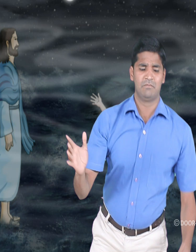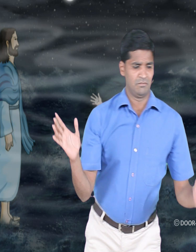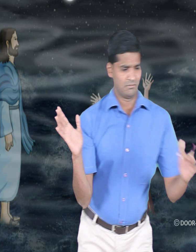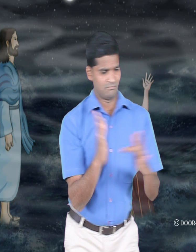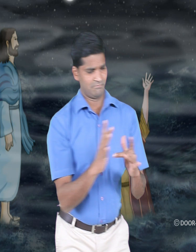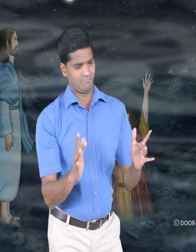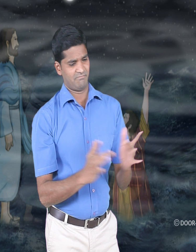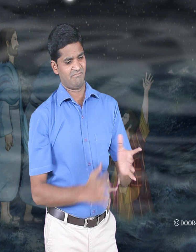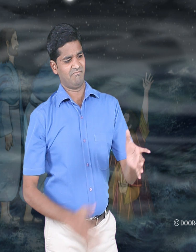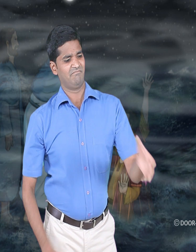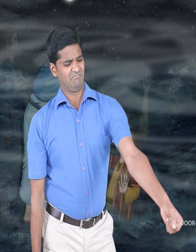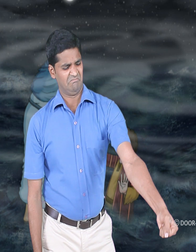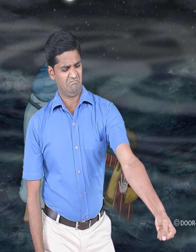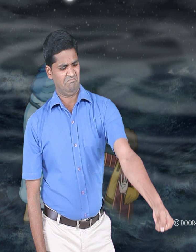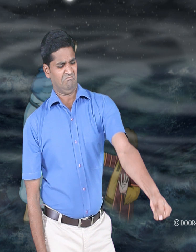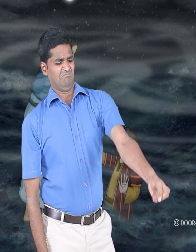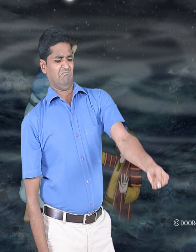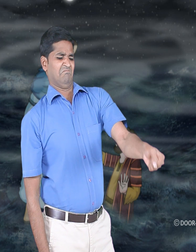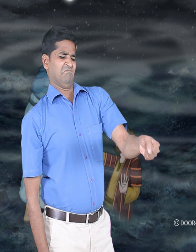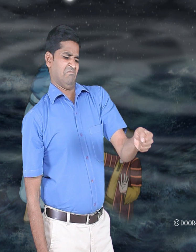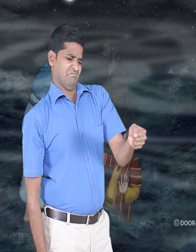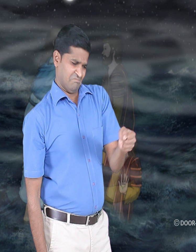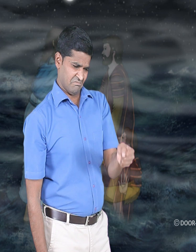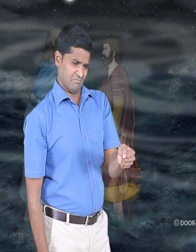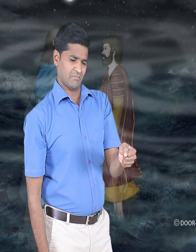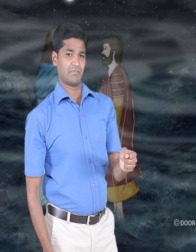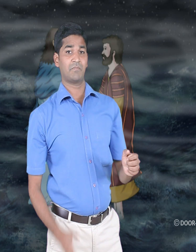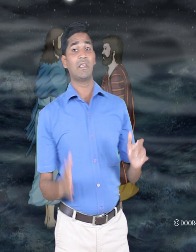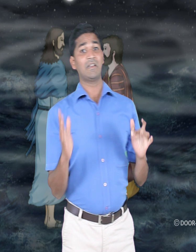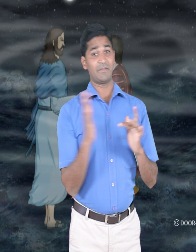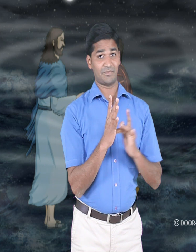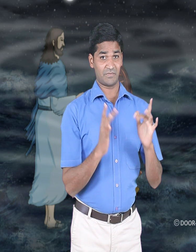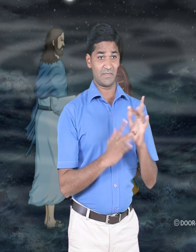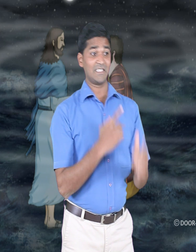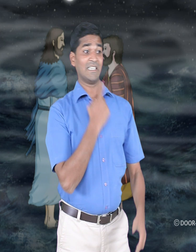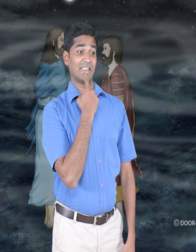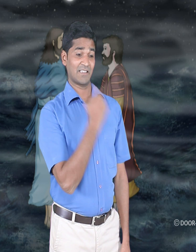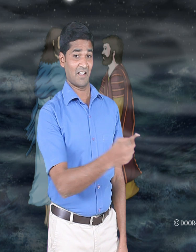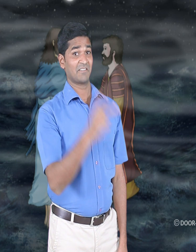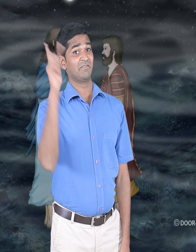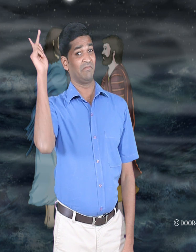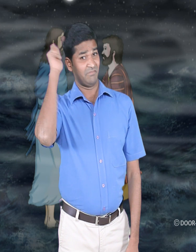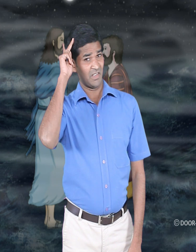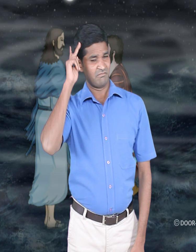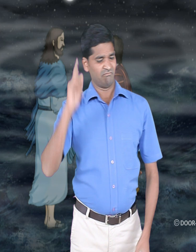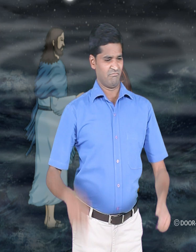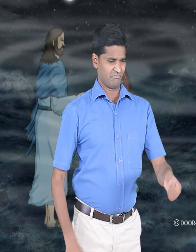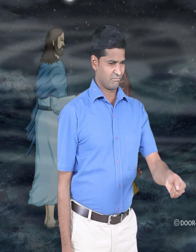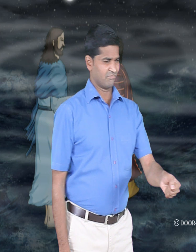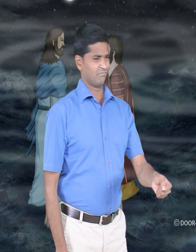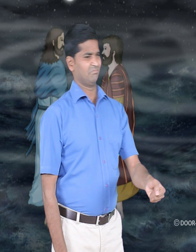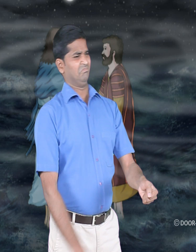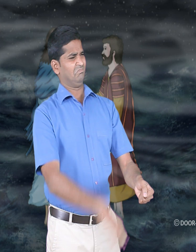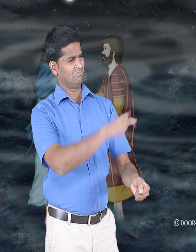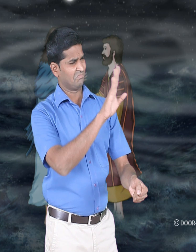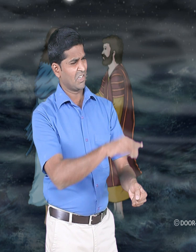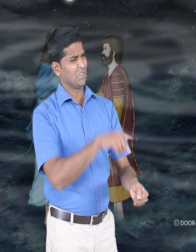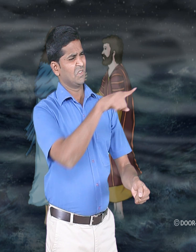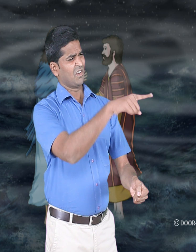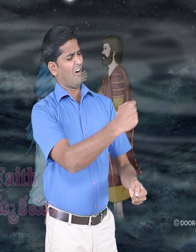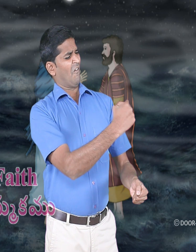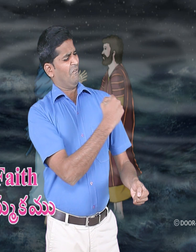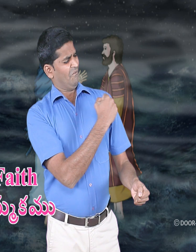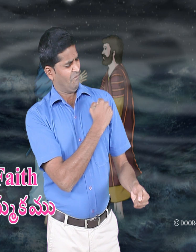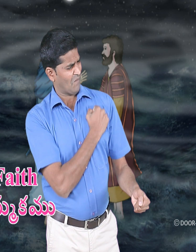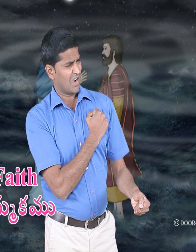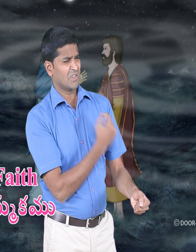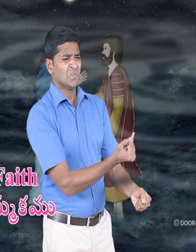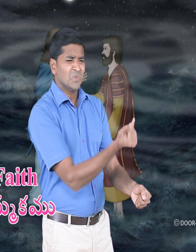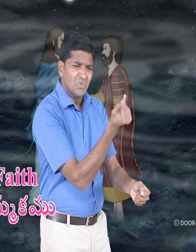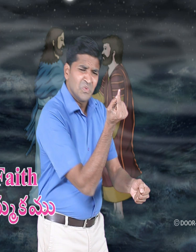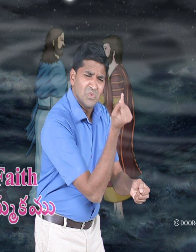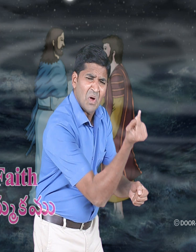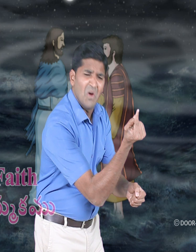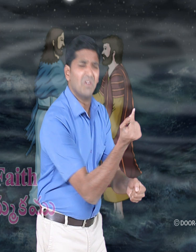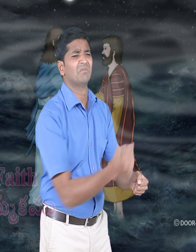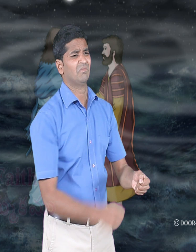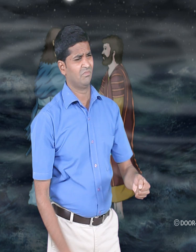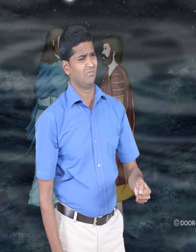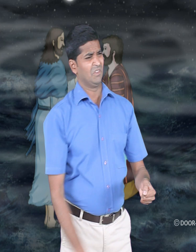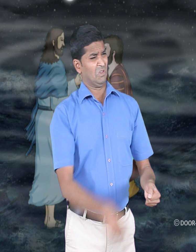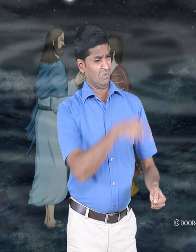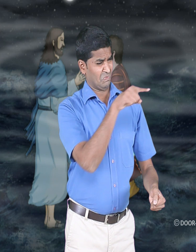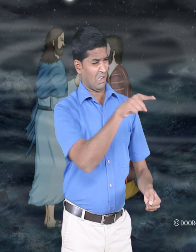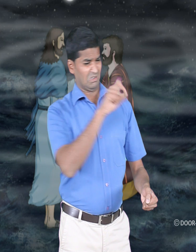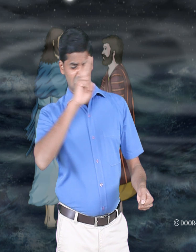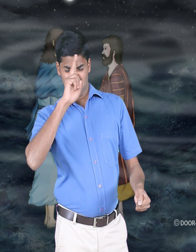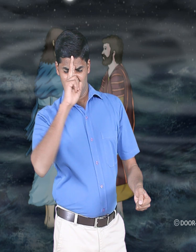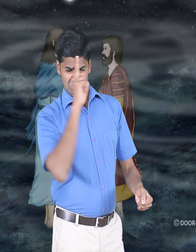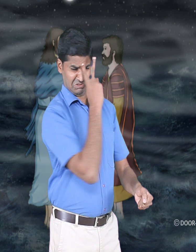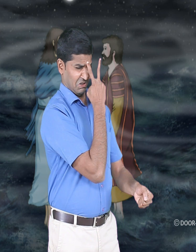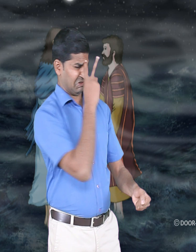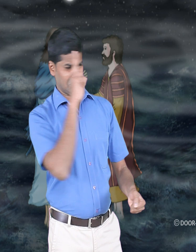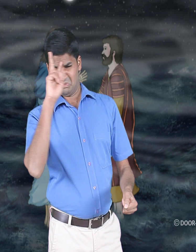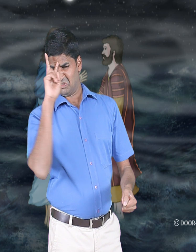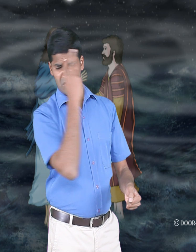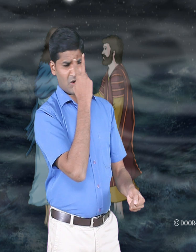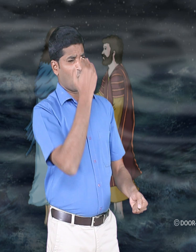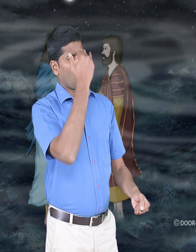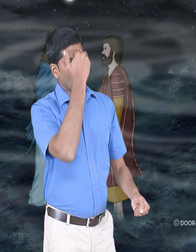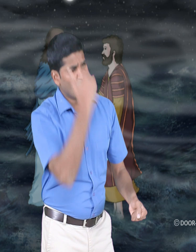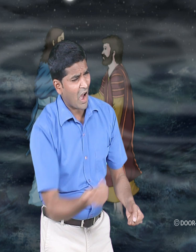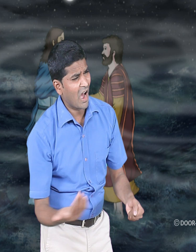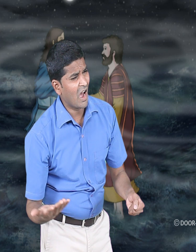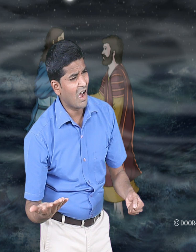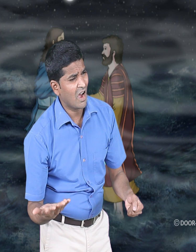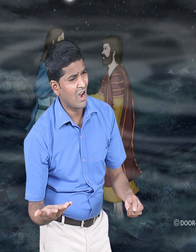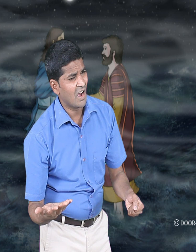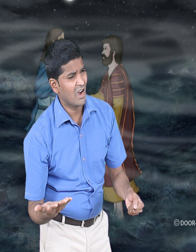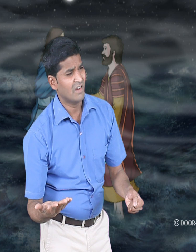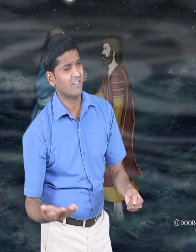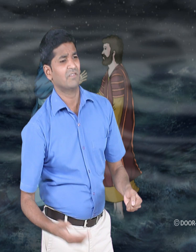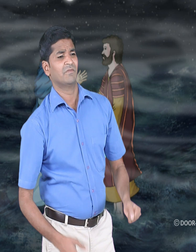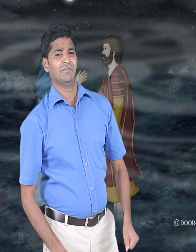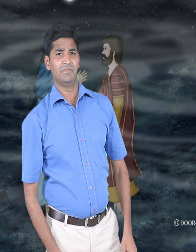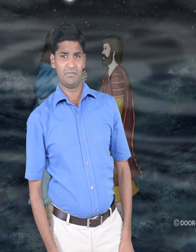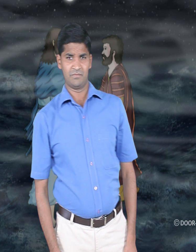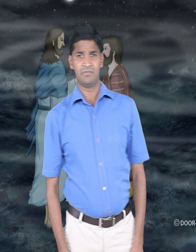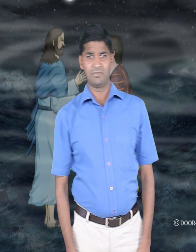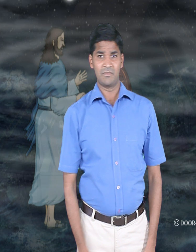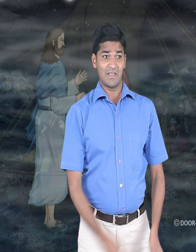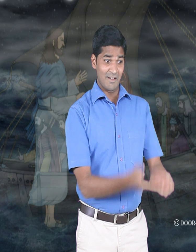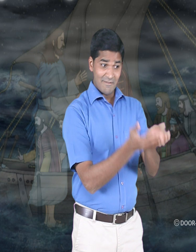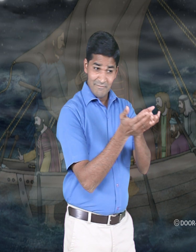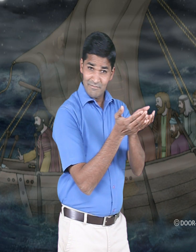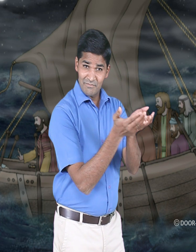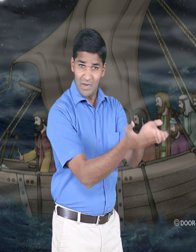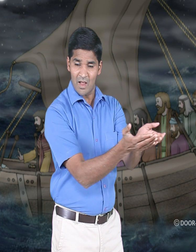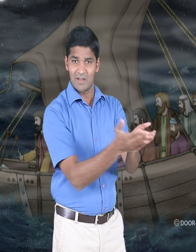Immediately Jesus reached out His hand and took hold of Peter. “You of little faith,” He said, “why did you doubt?”